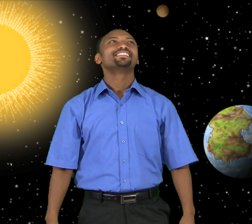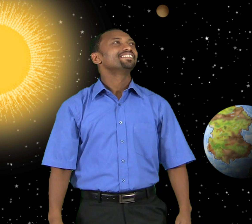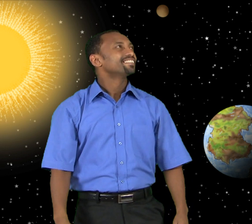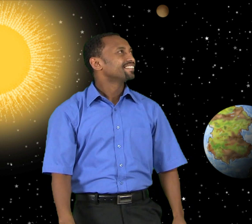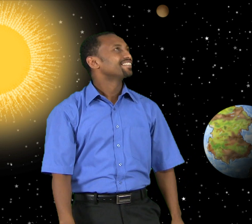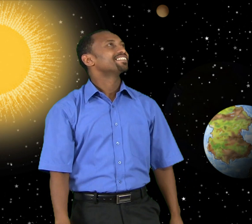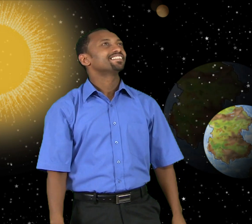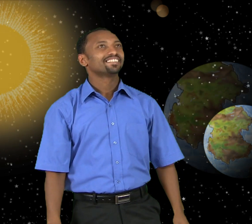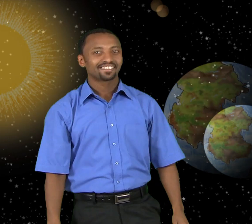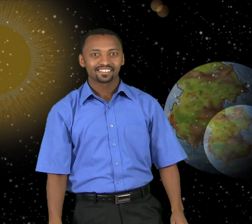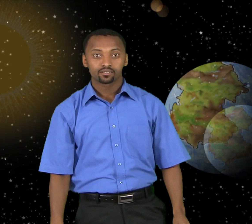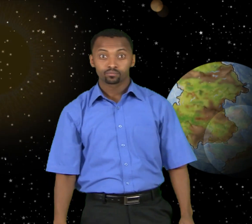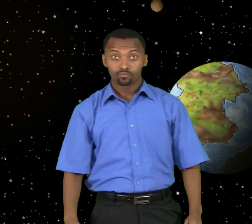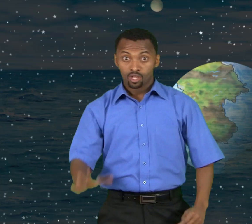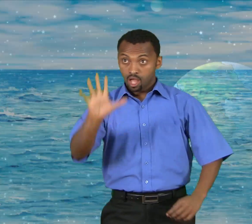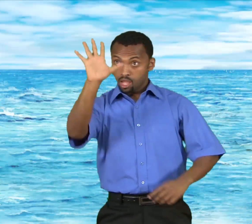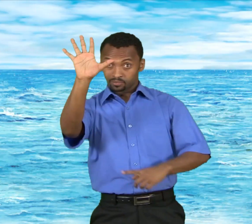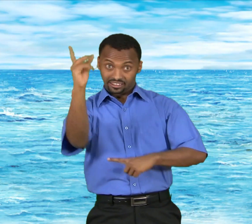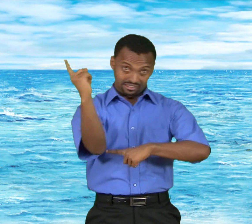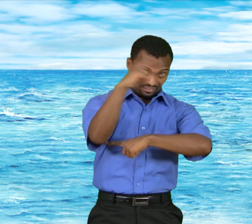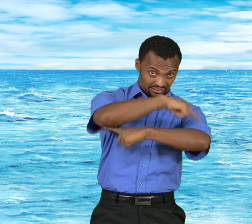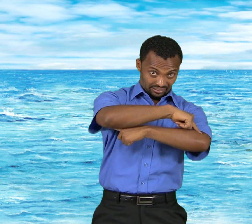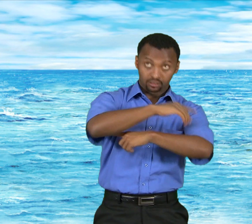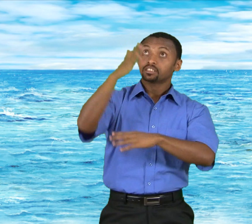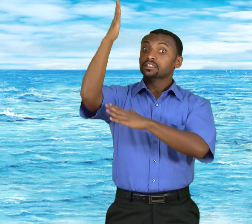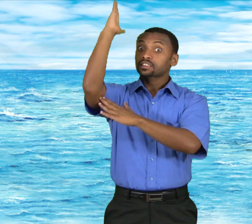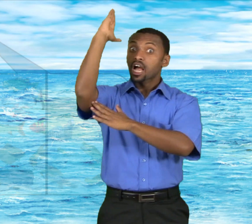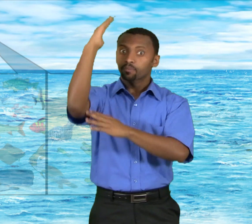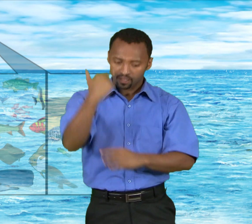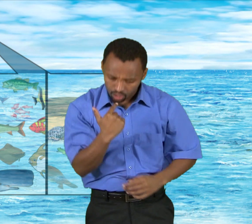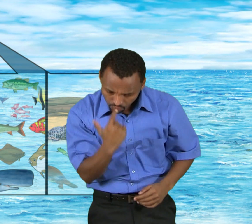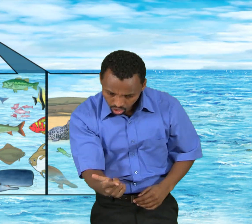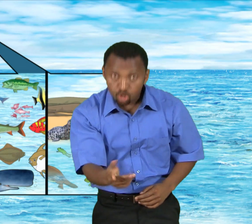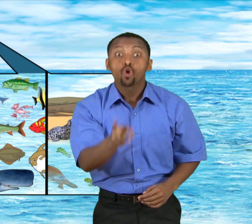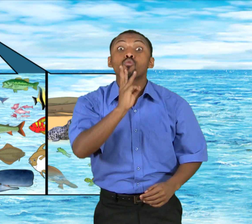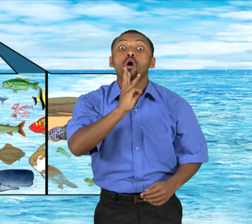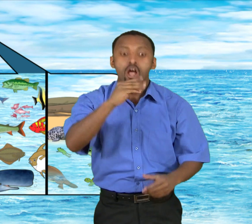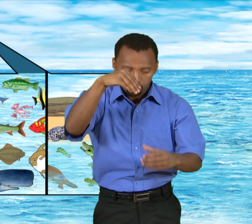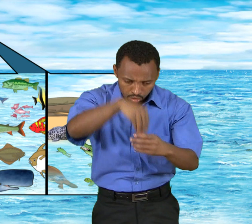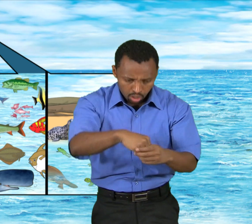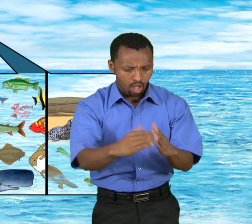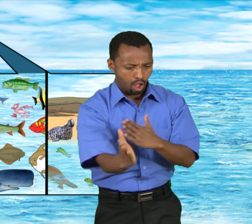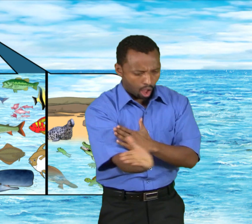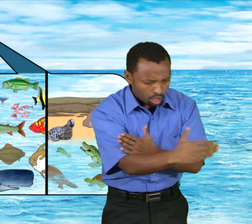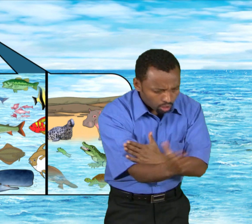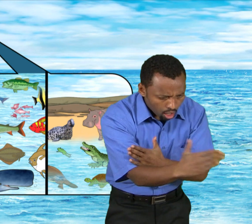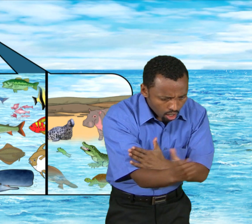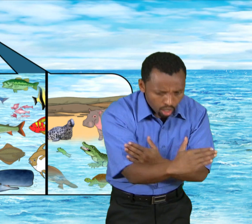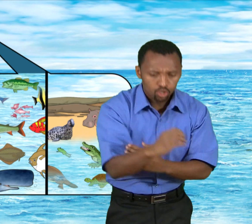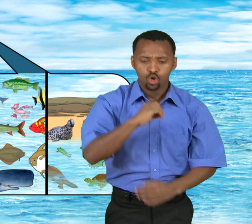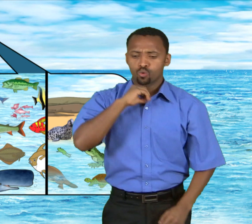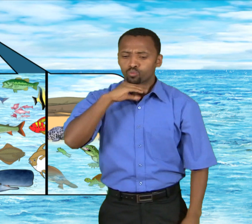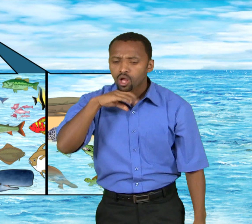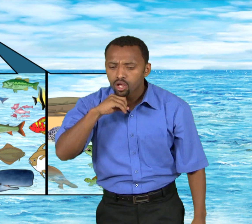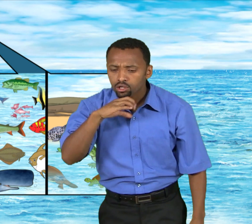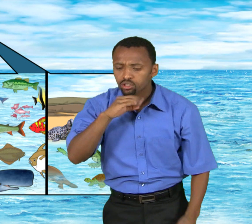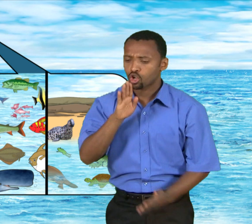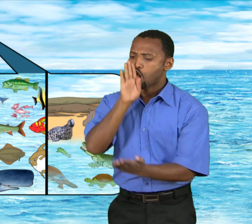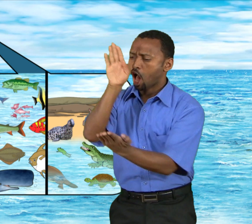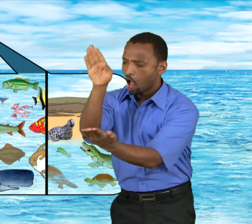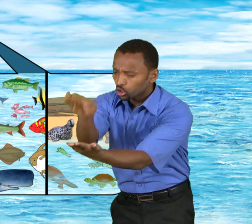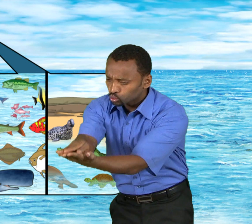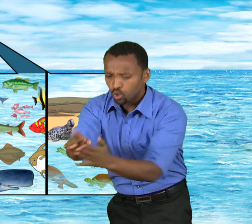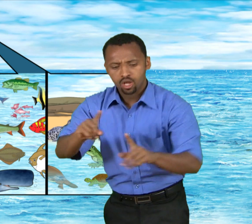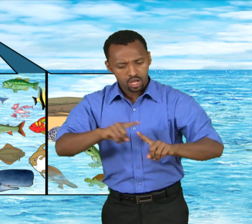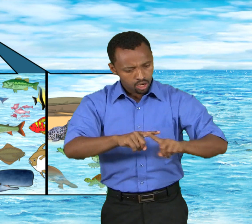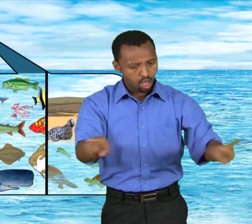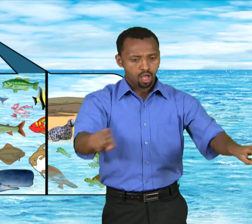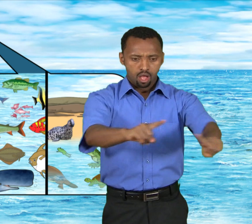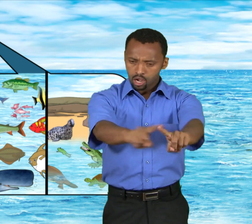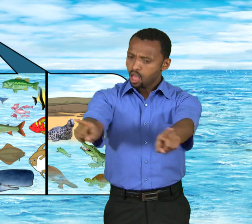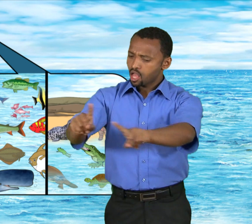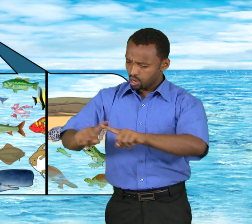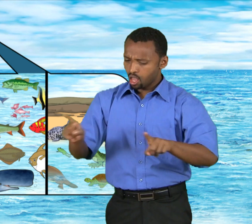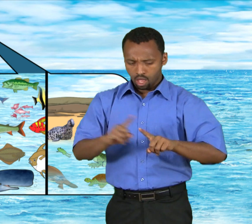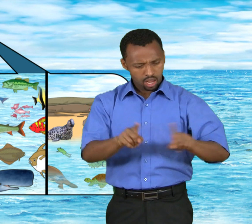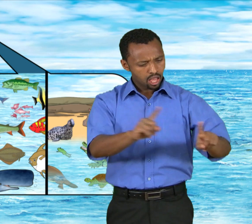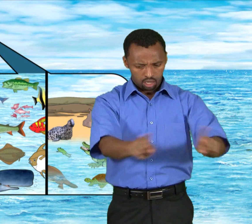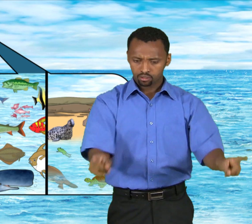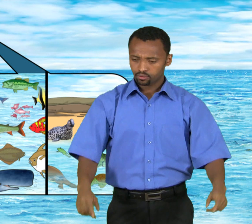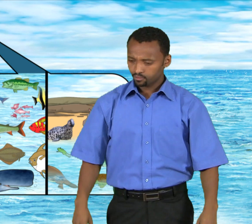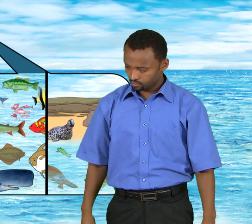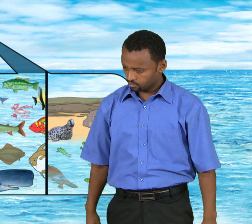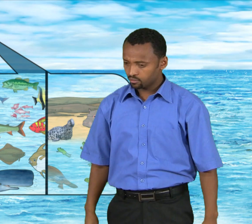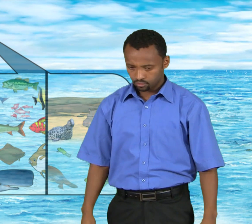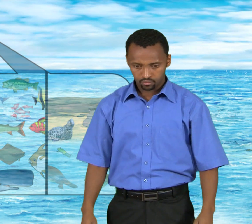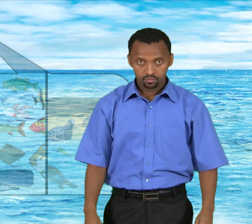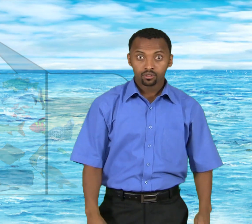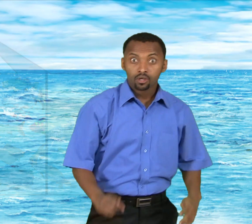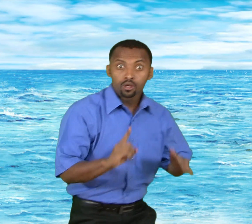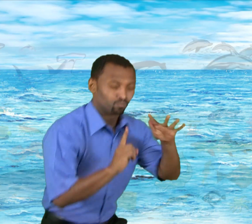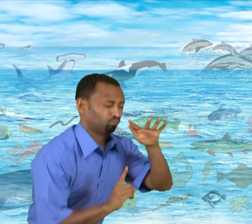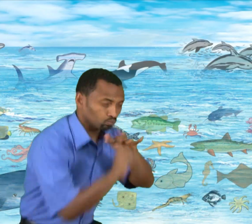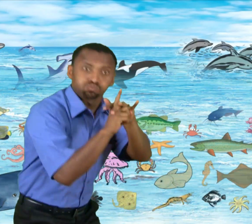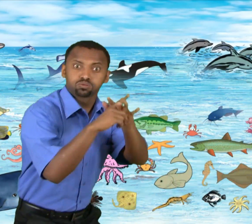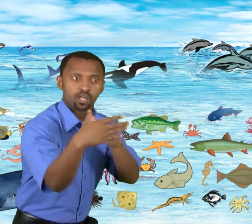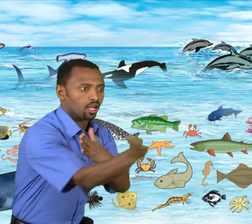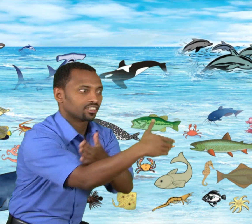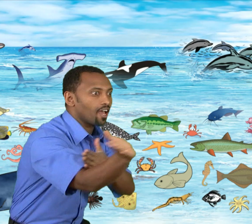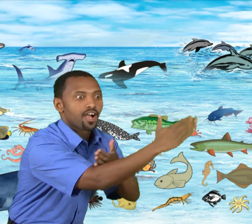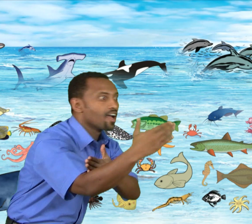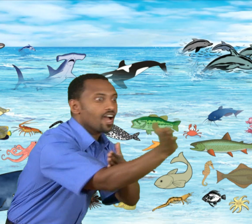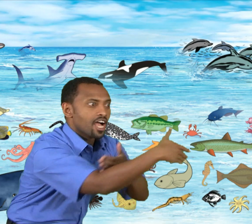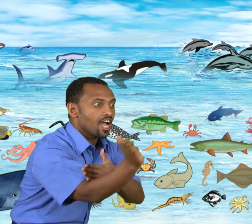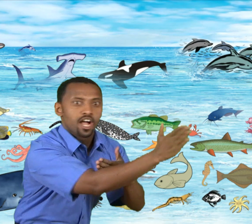And God said, “Let the waters teem with living creatures, and let birds fly above the earth in the open expanse of the sky.”